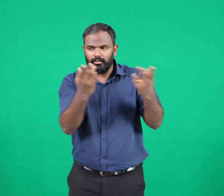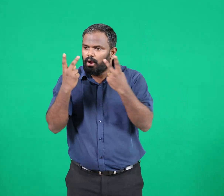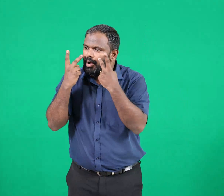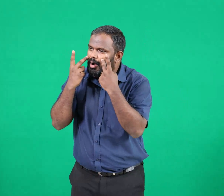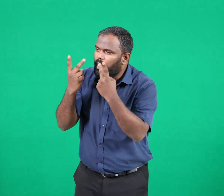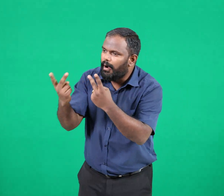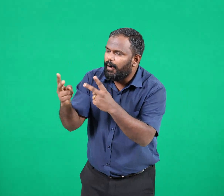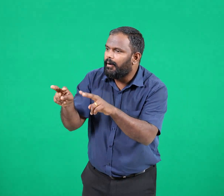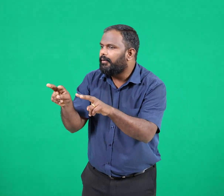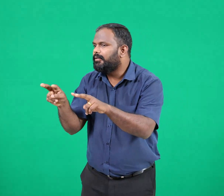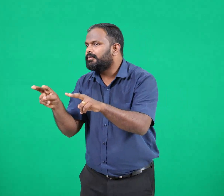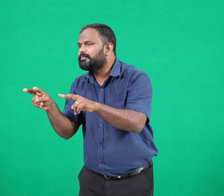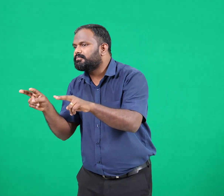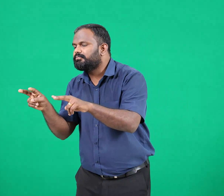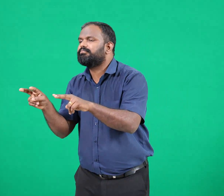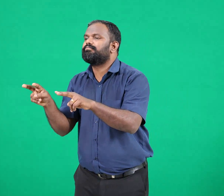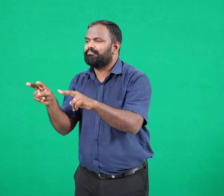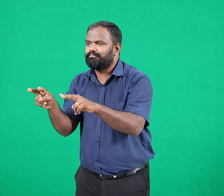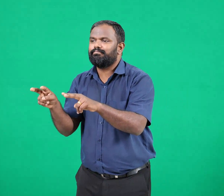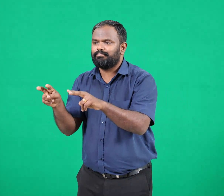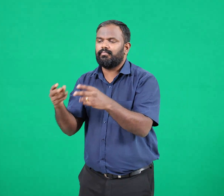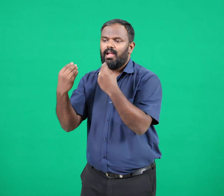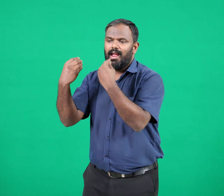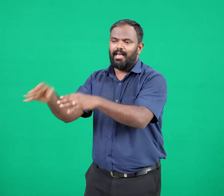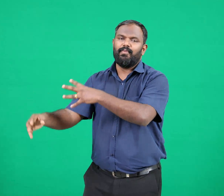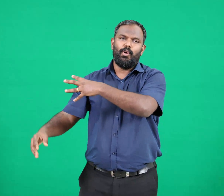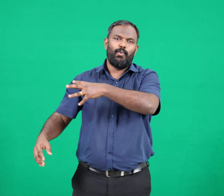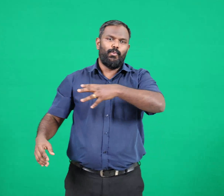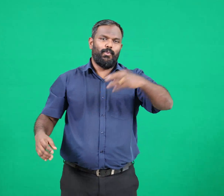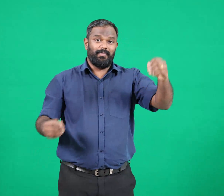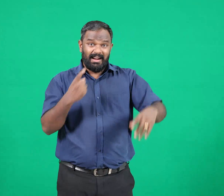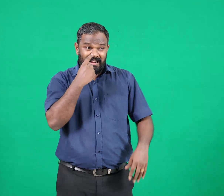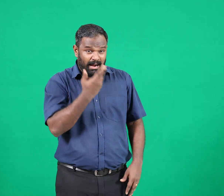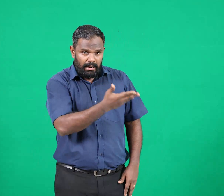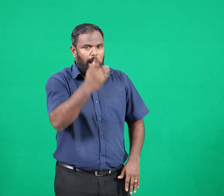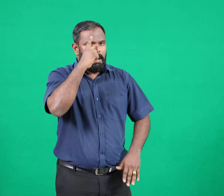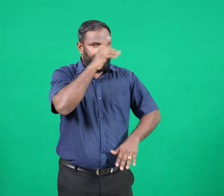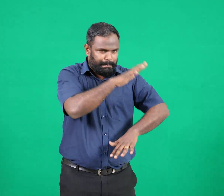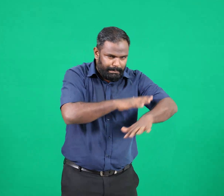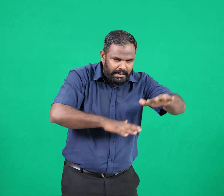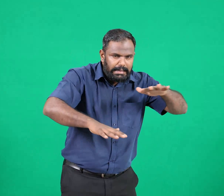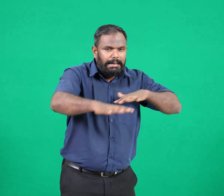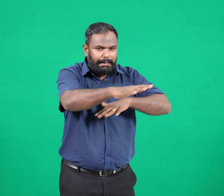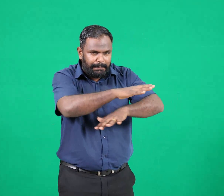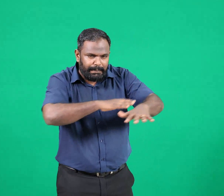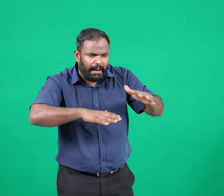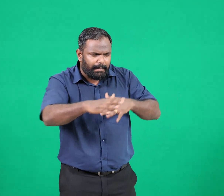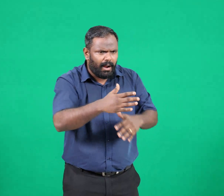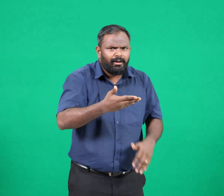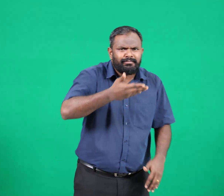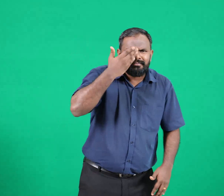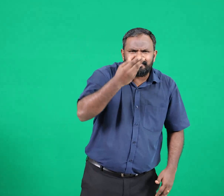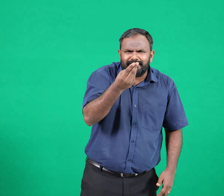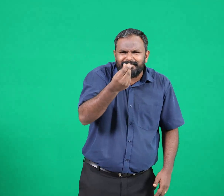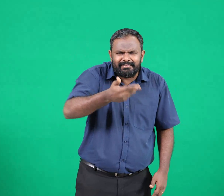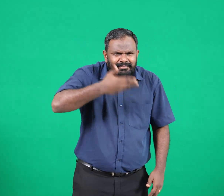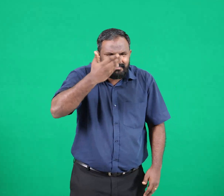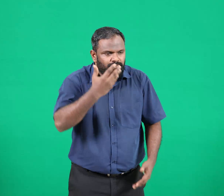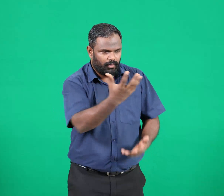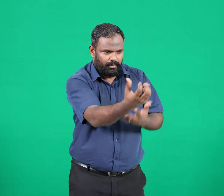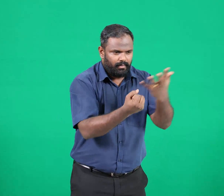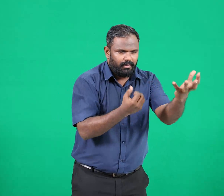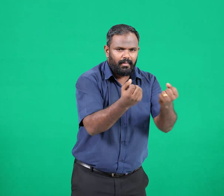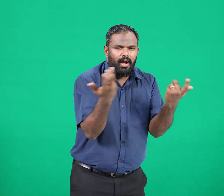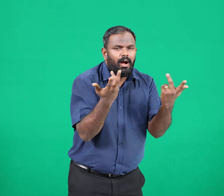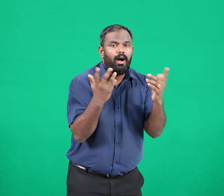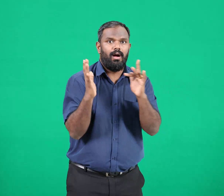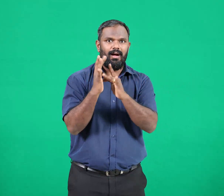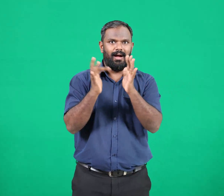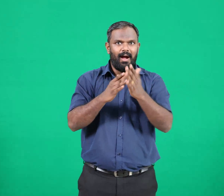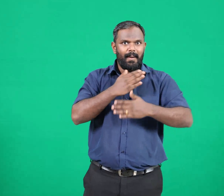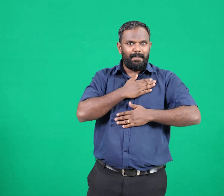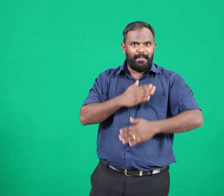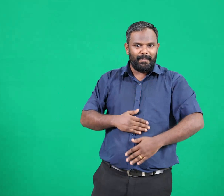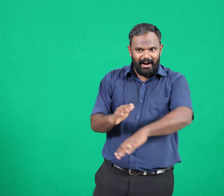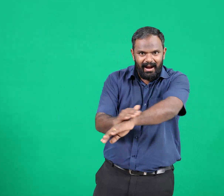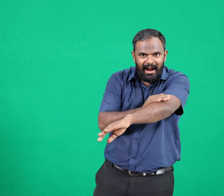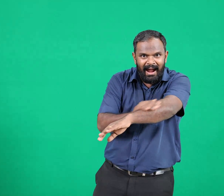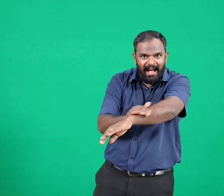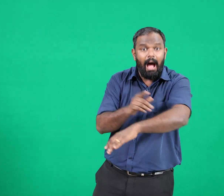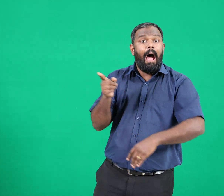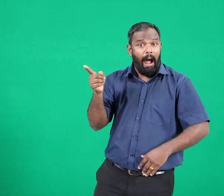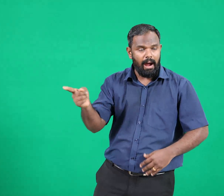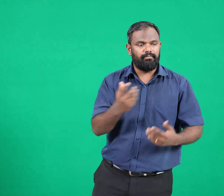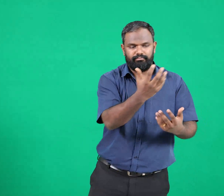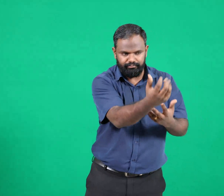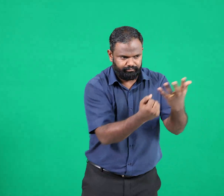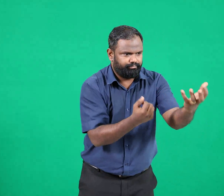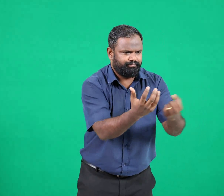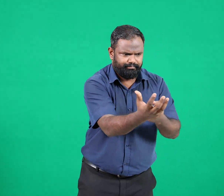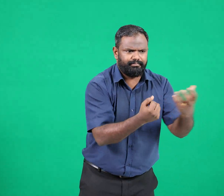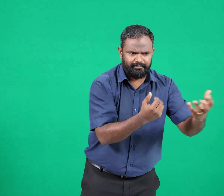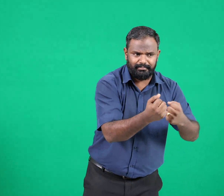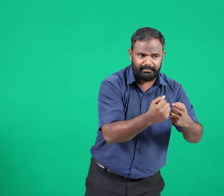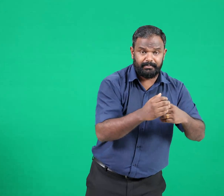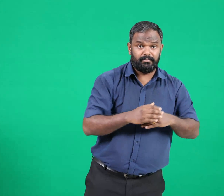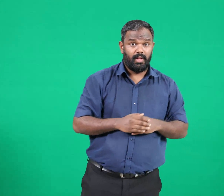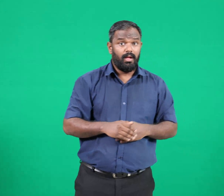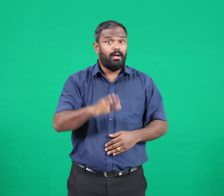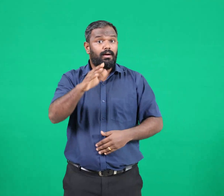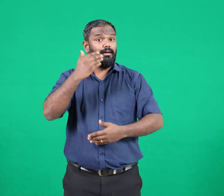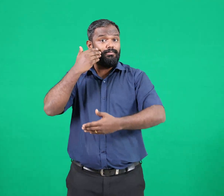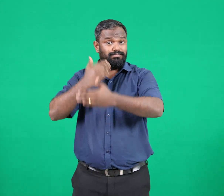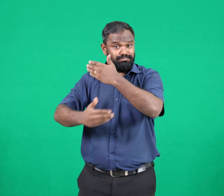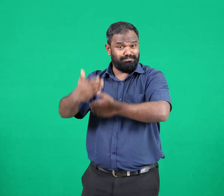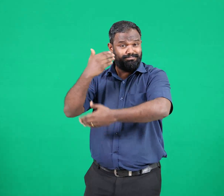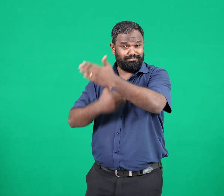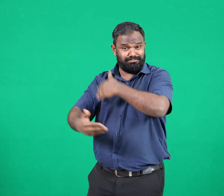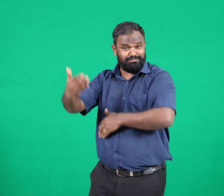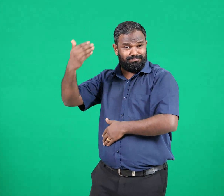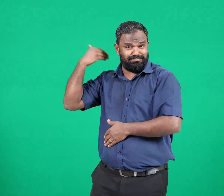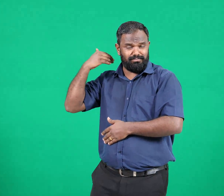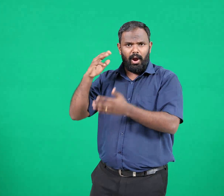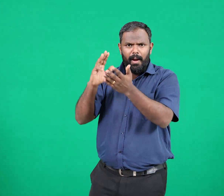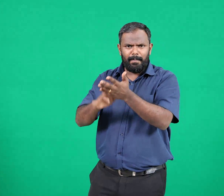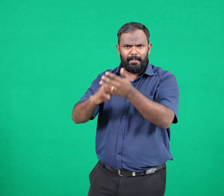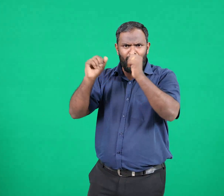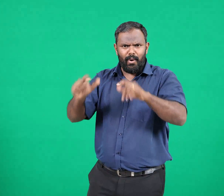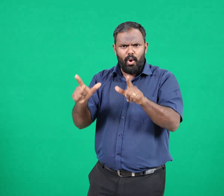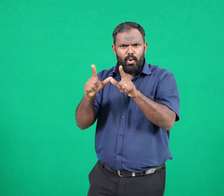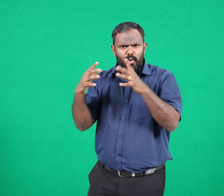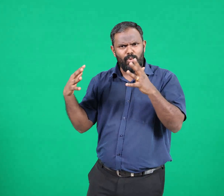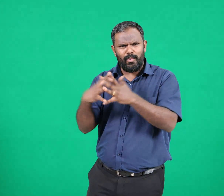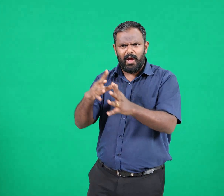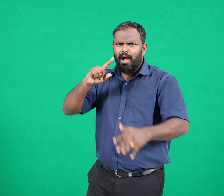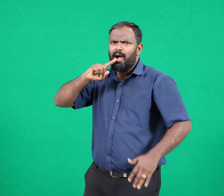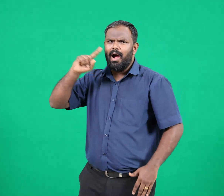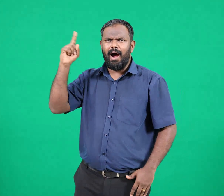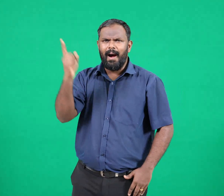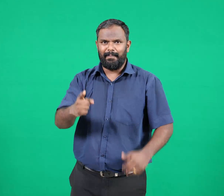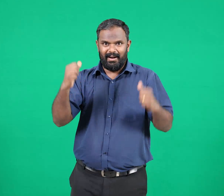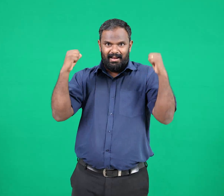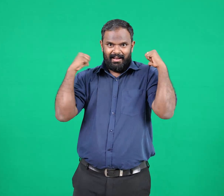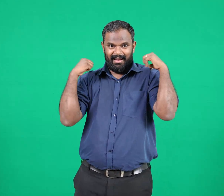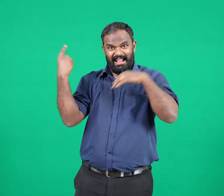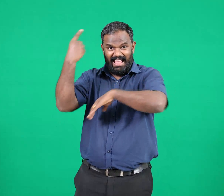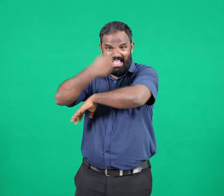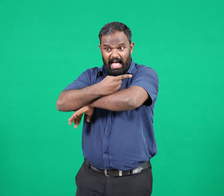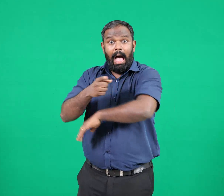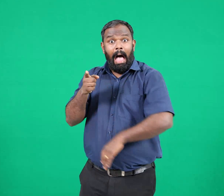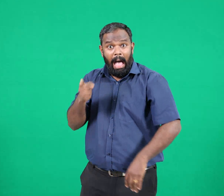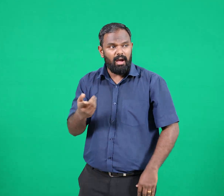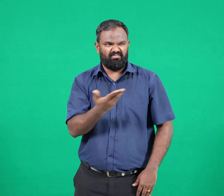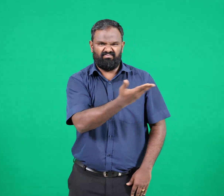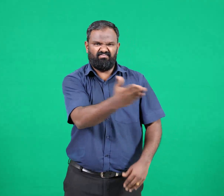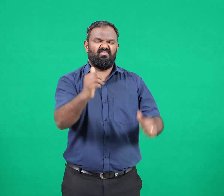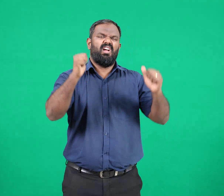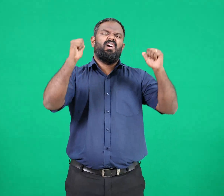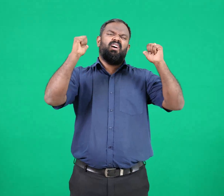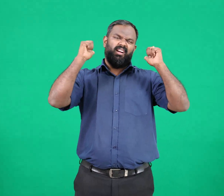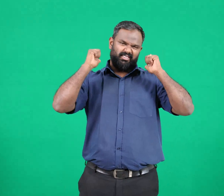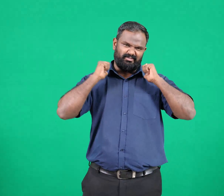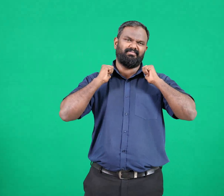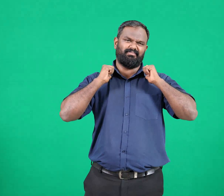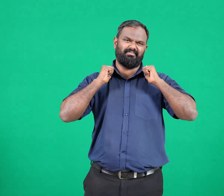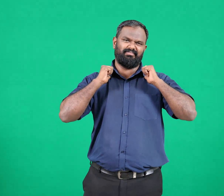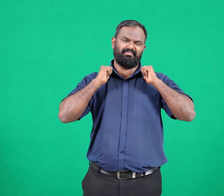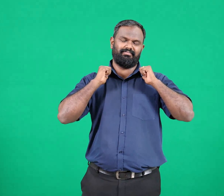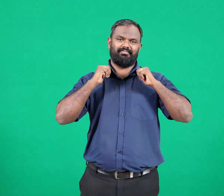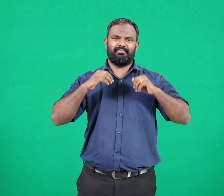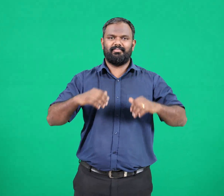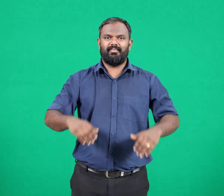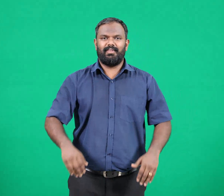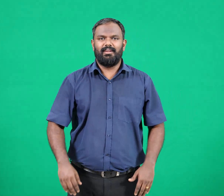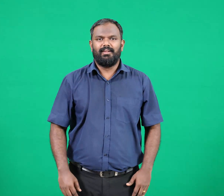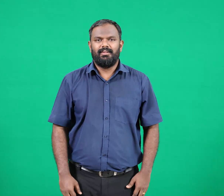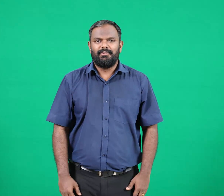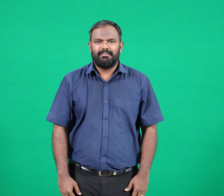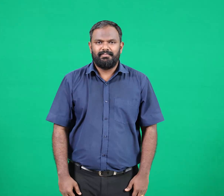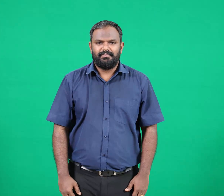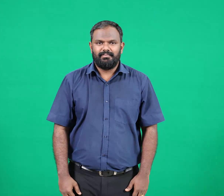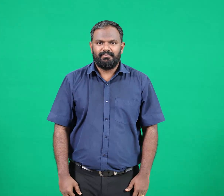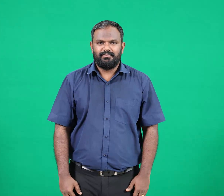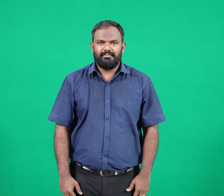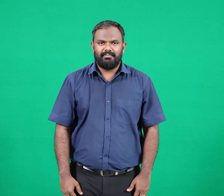Then they returned to prepare spices and perfumes. And they rested on the Sabbath, according to the commandment.